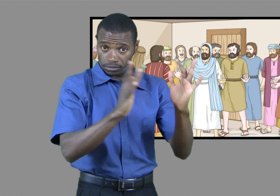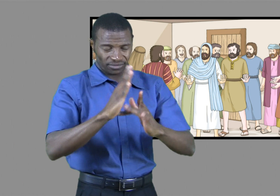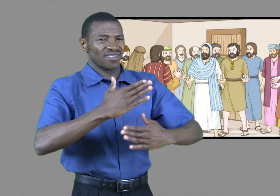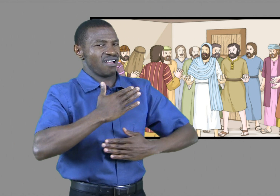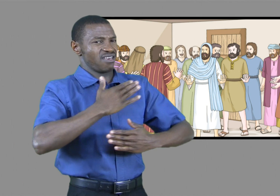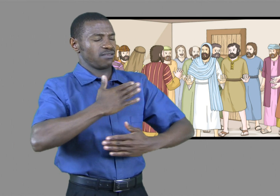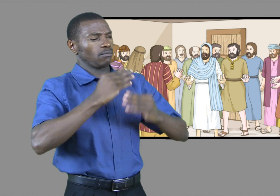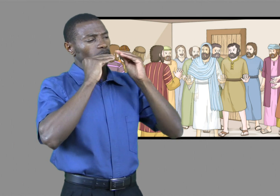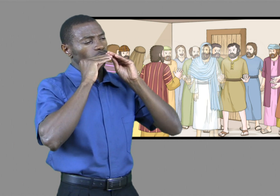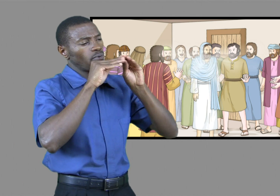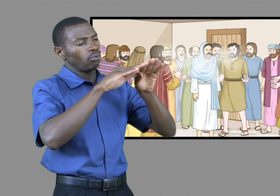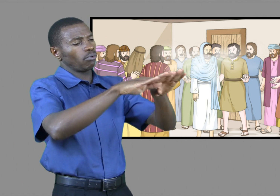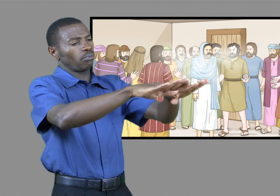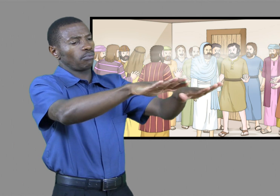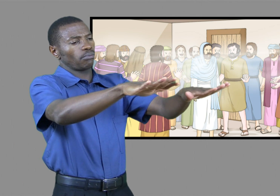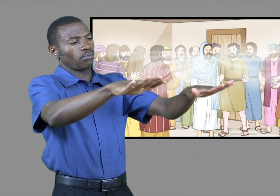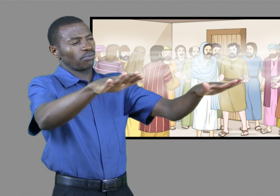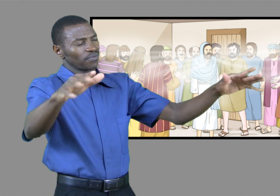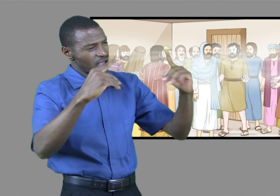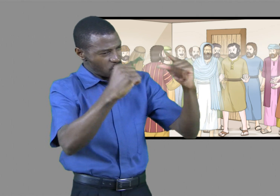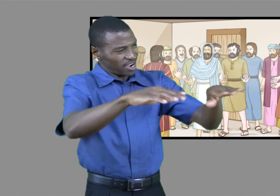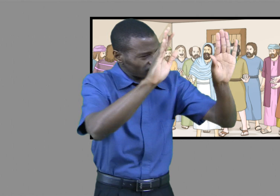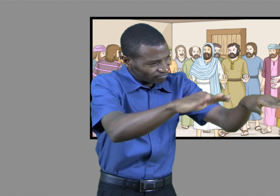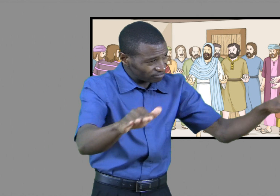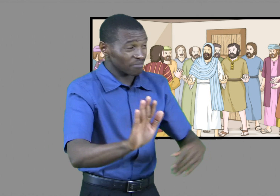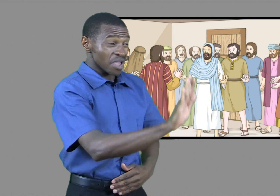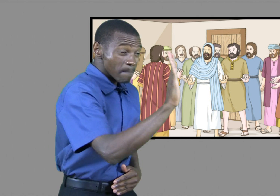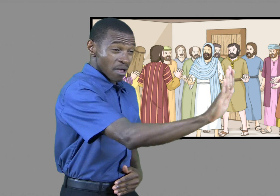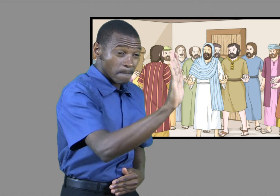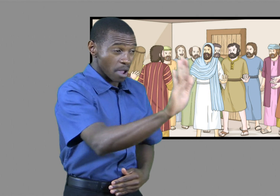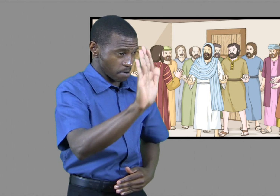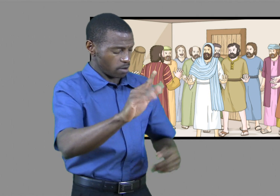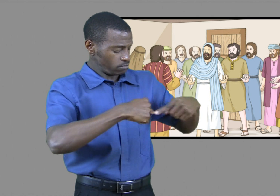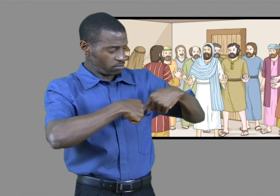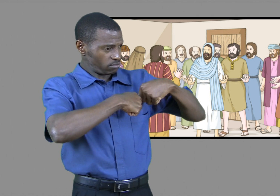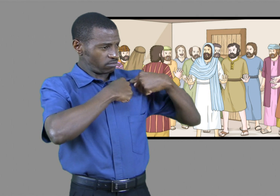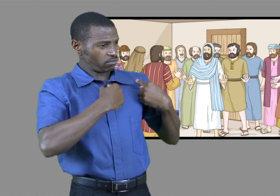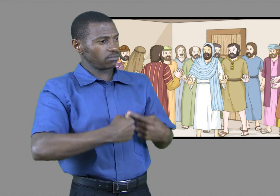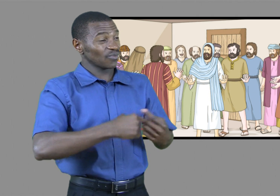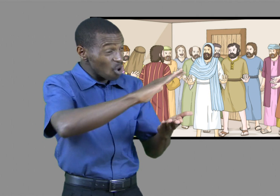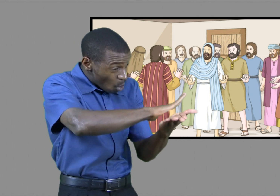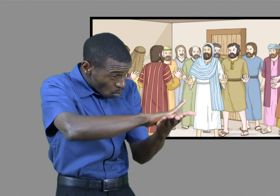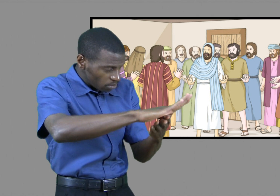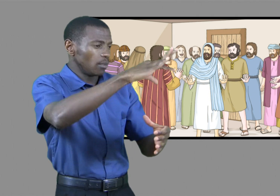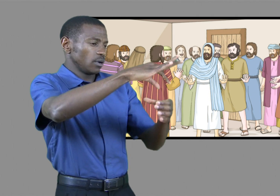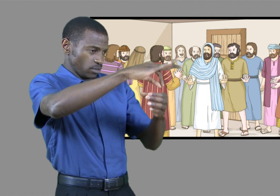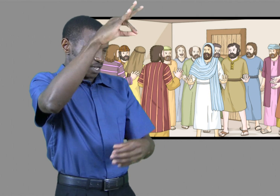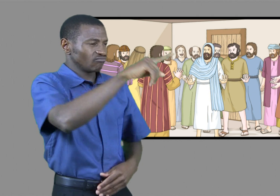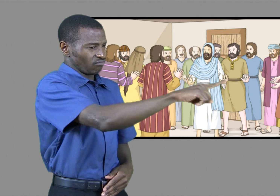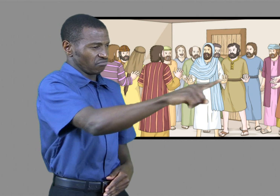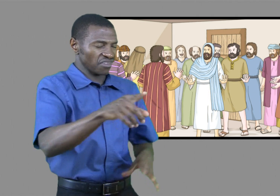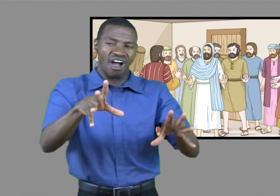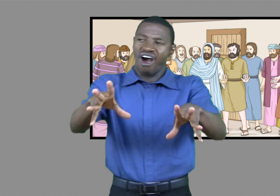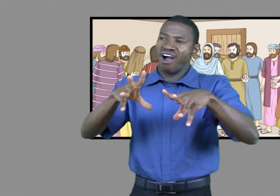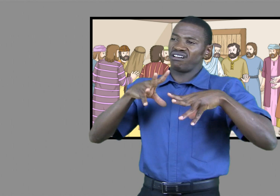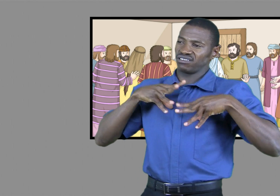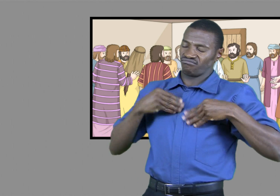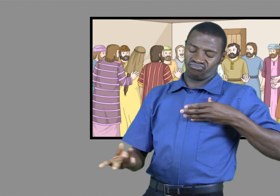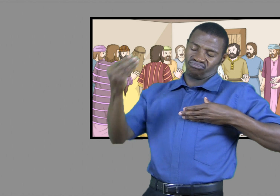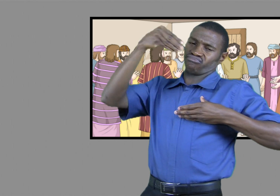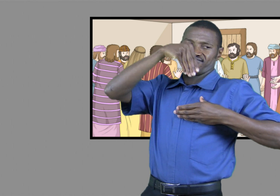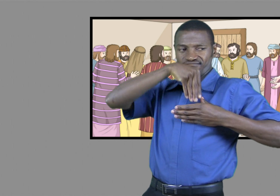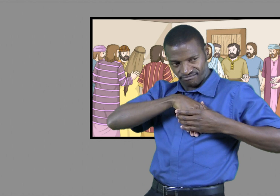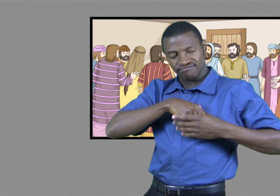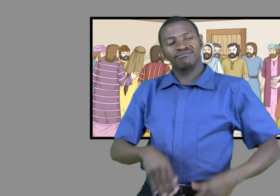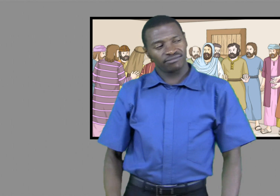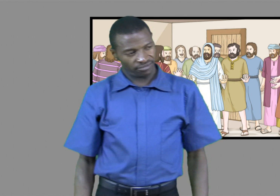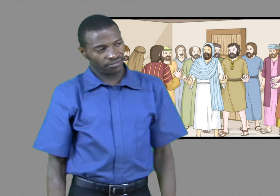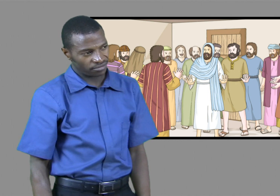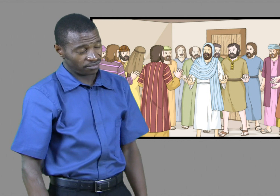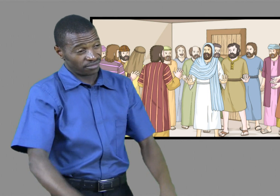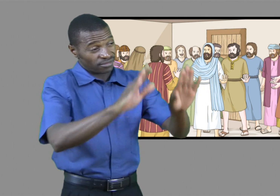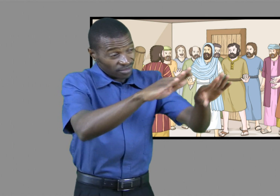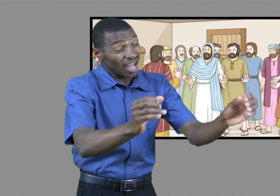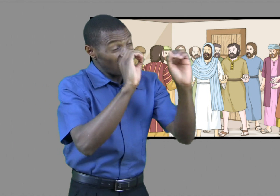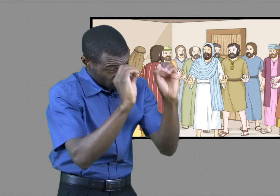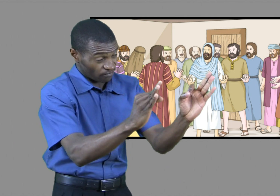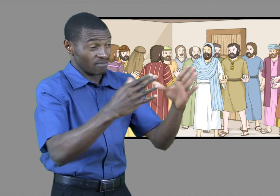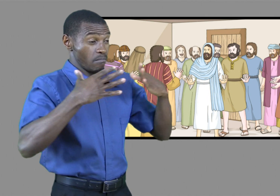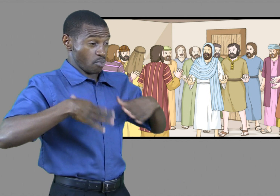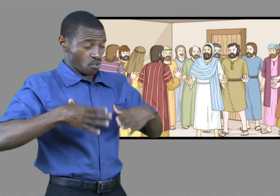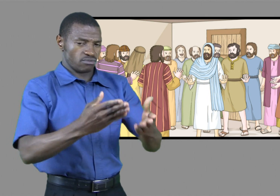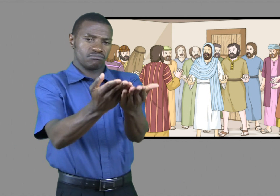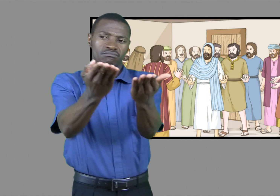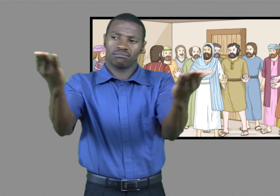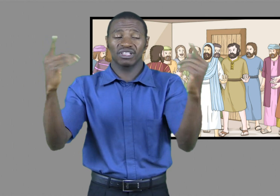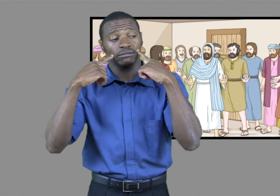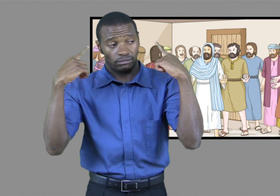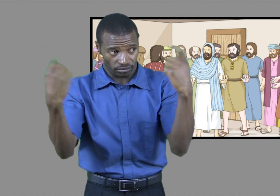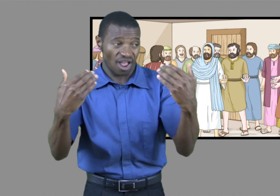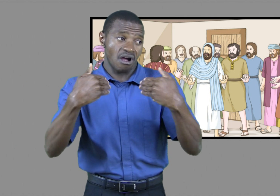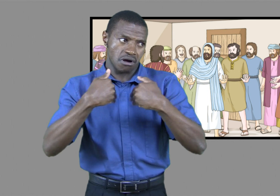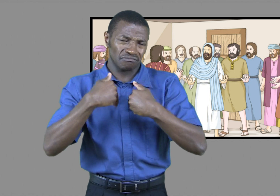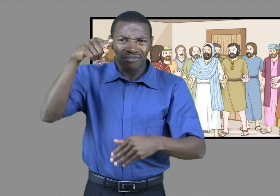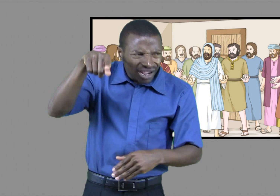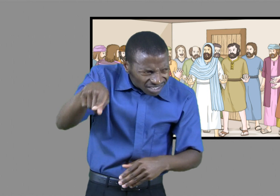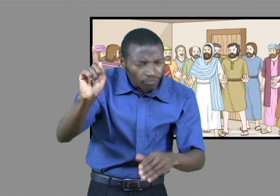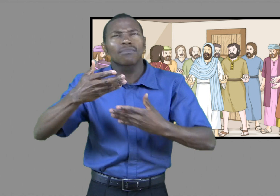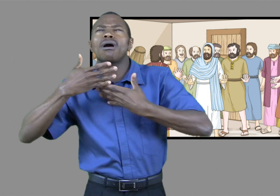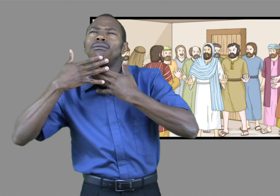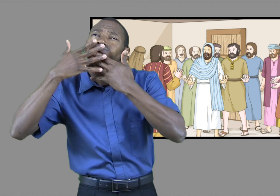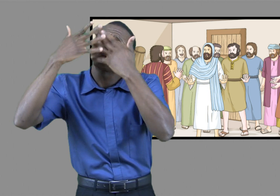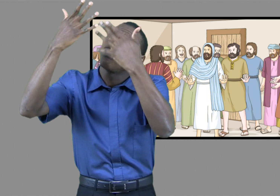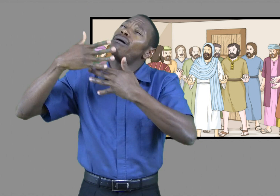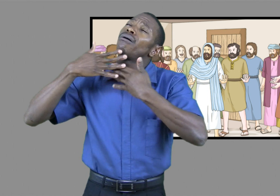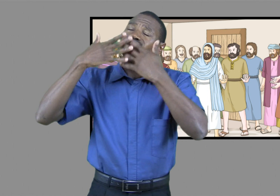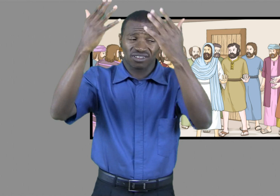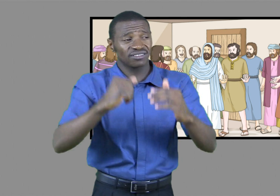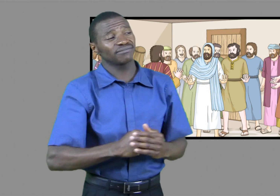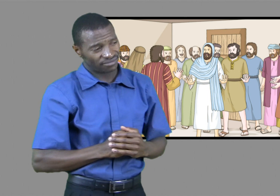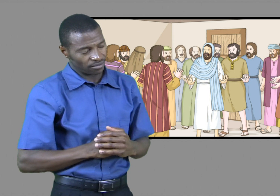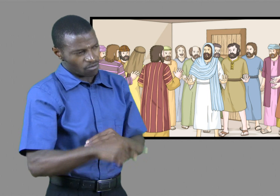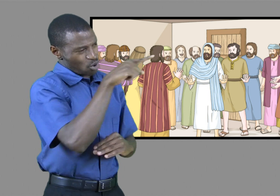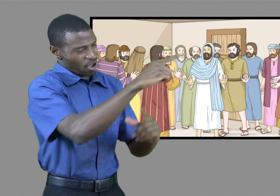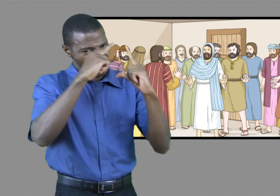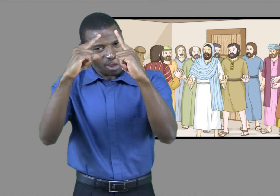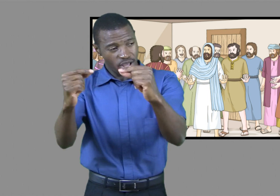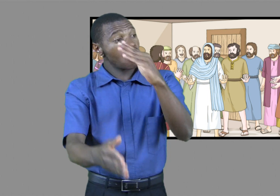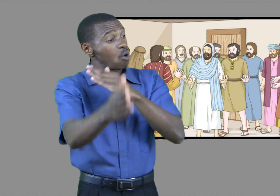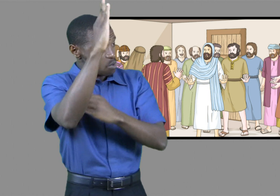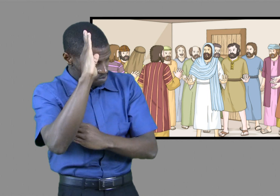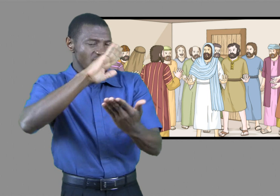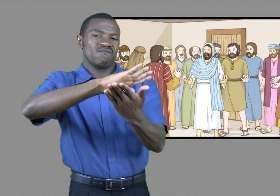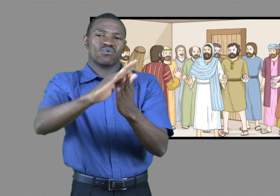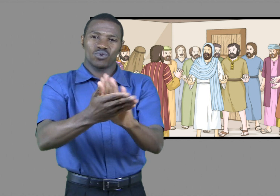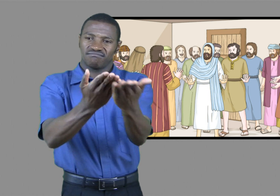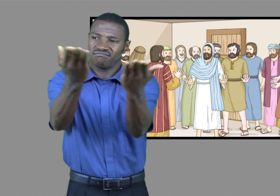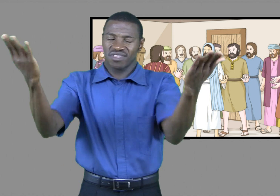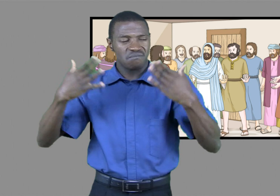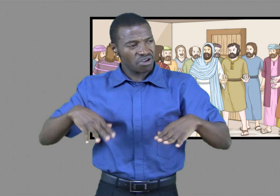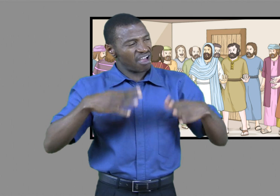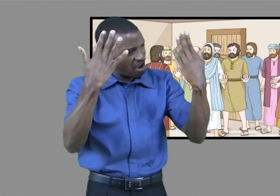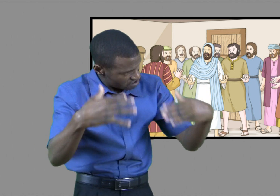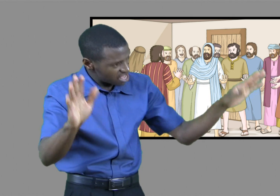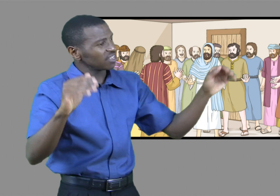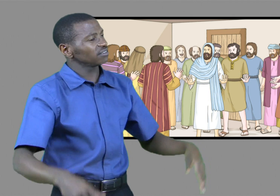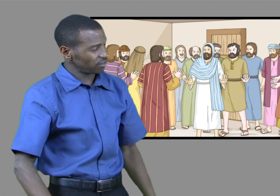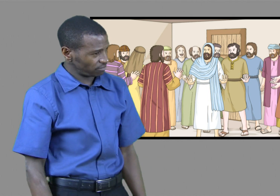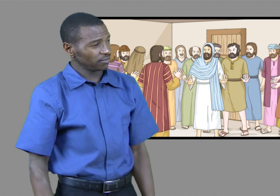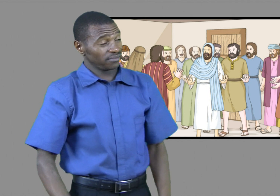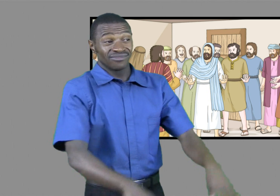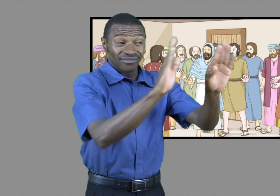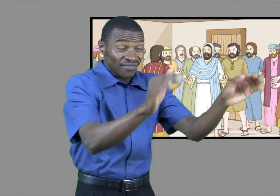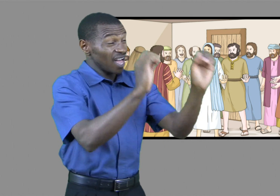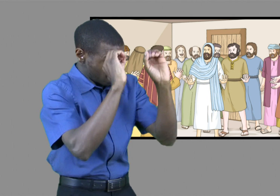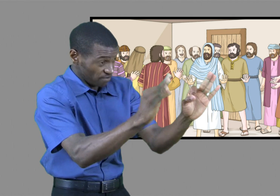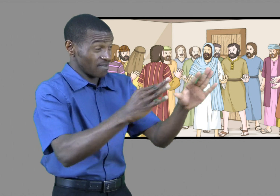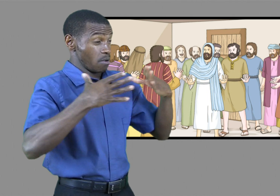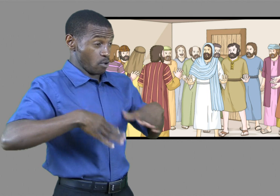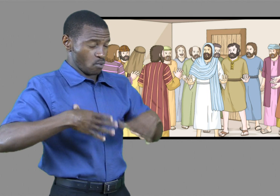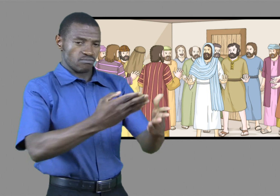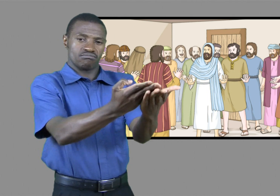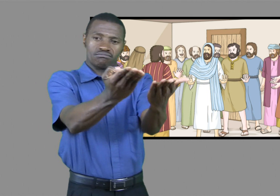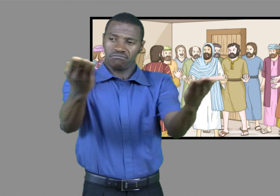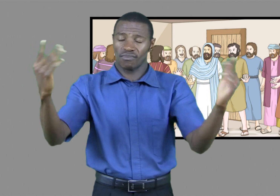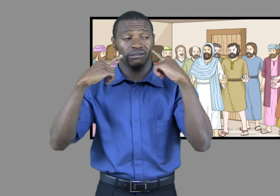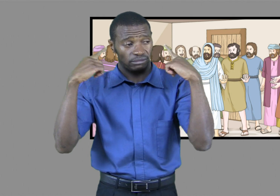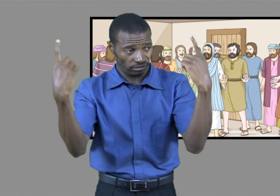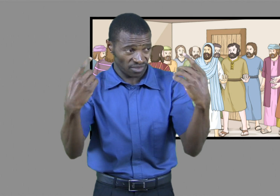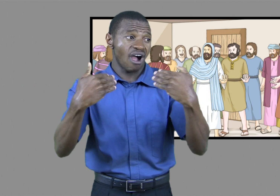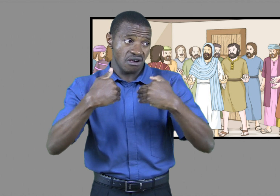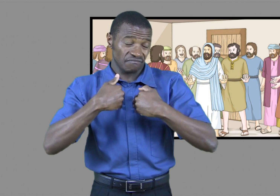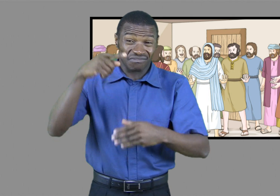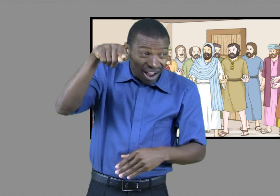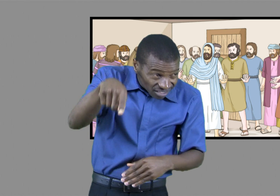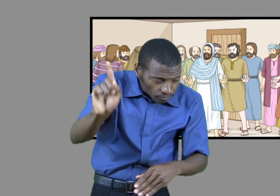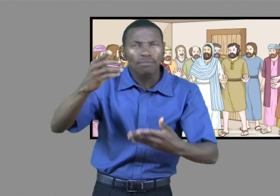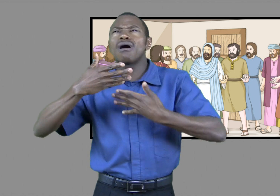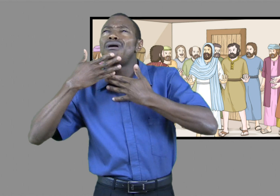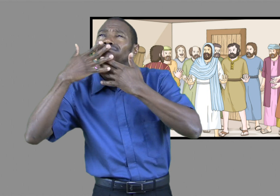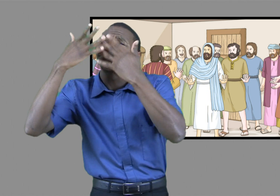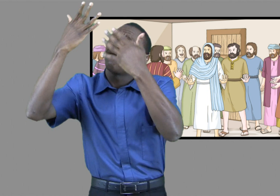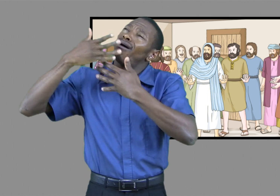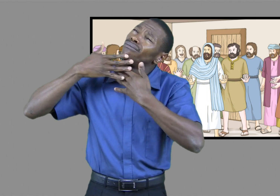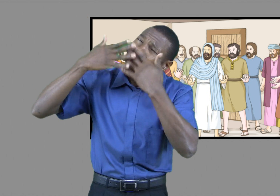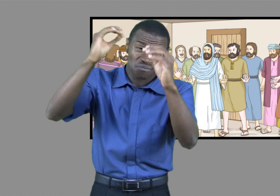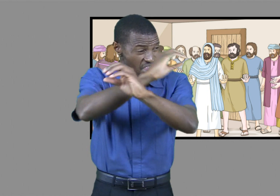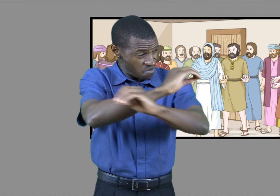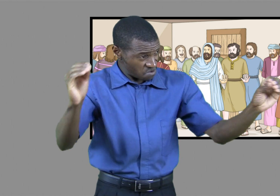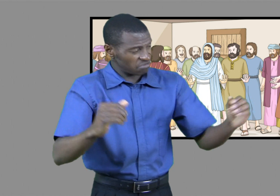When He had said this, He breathed on them and said, “Receive the Holy Spirit. If you forgive anyone his sins, they are forgiven;